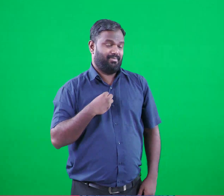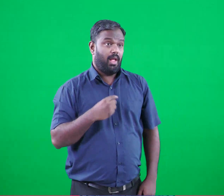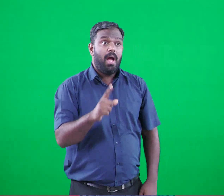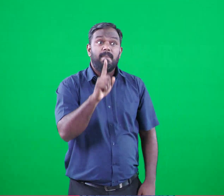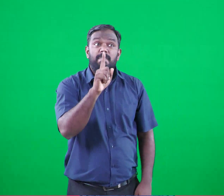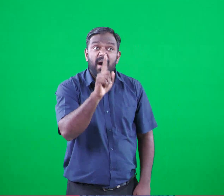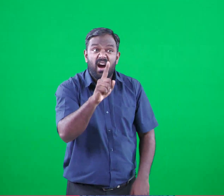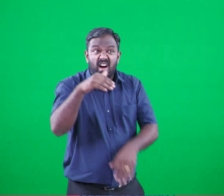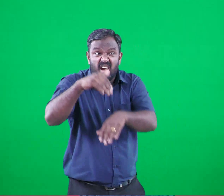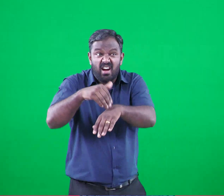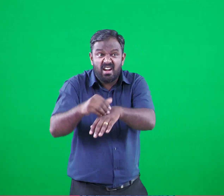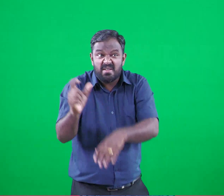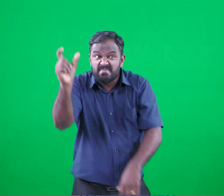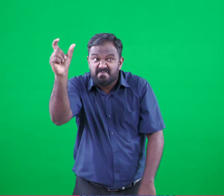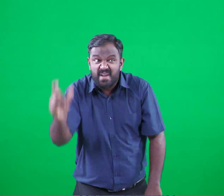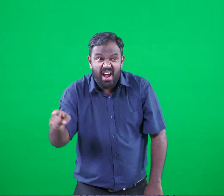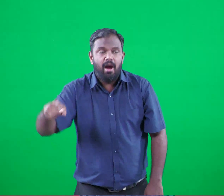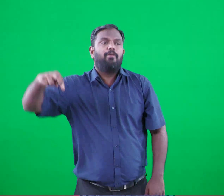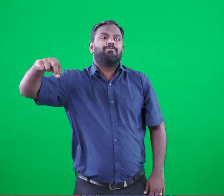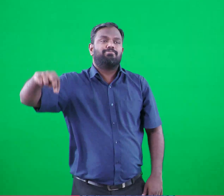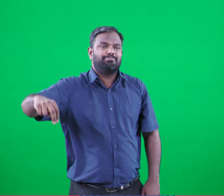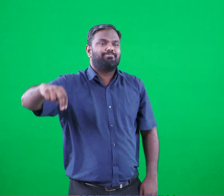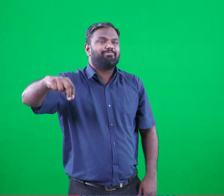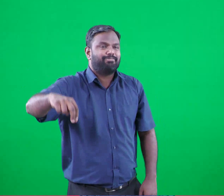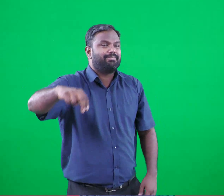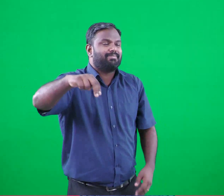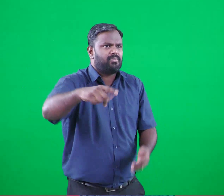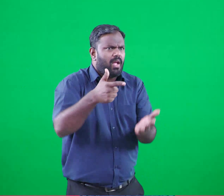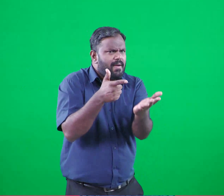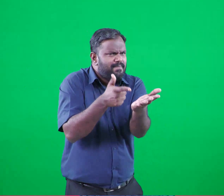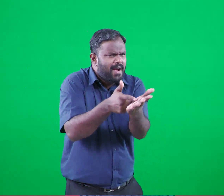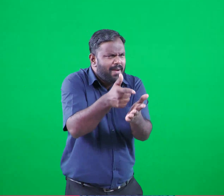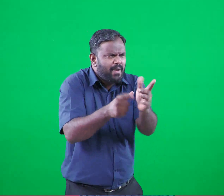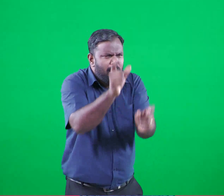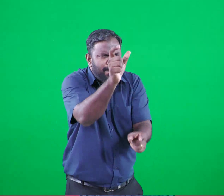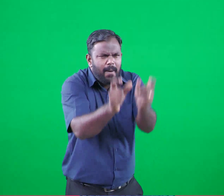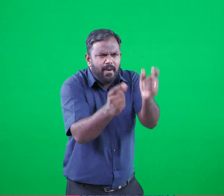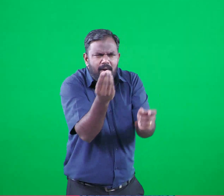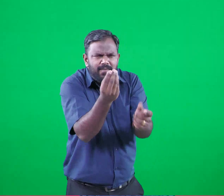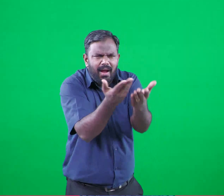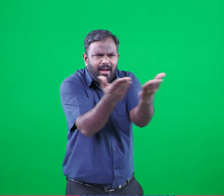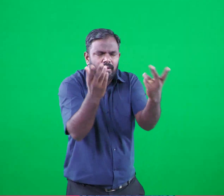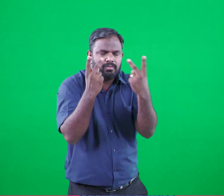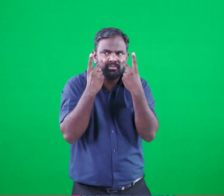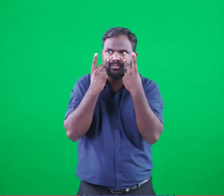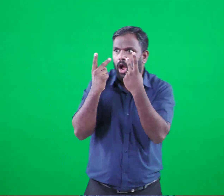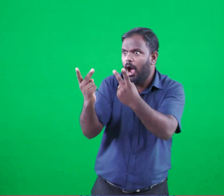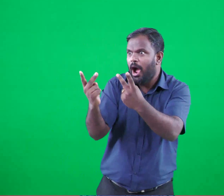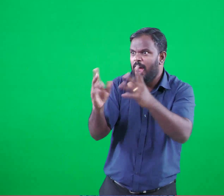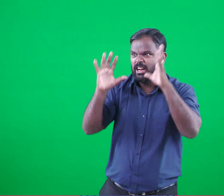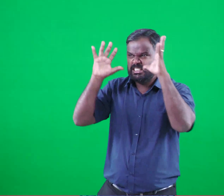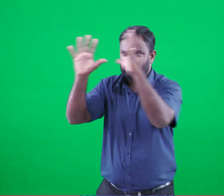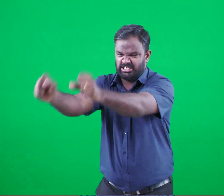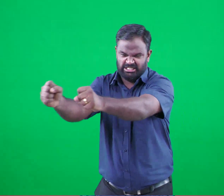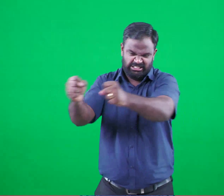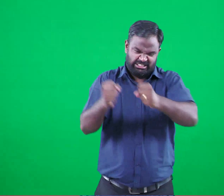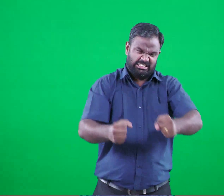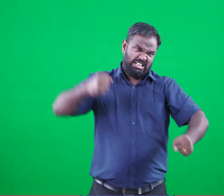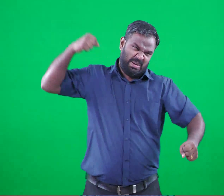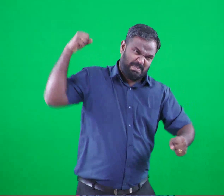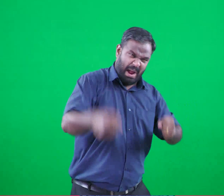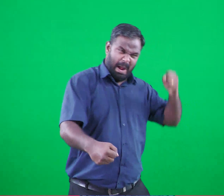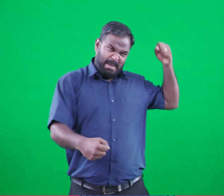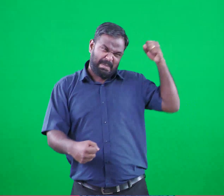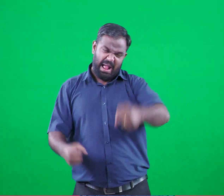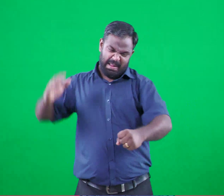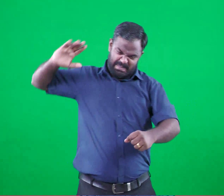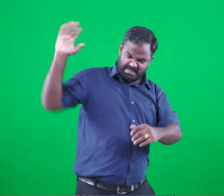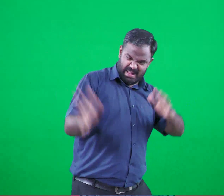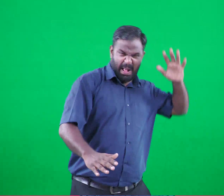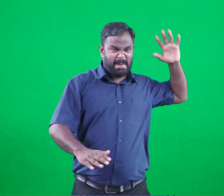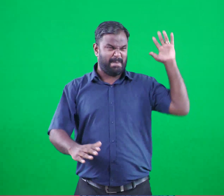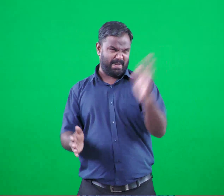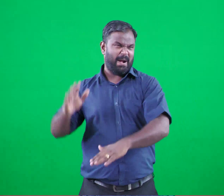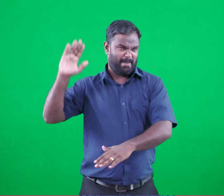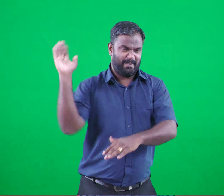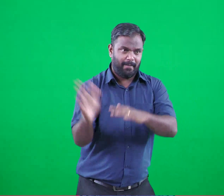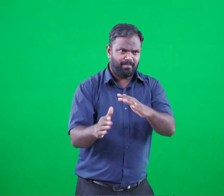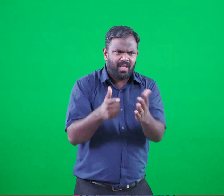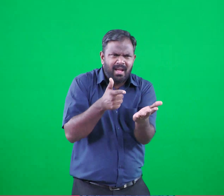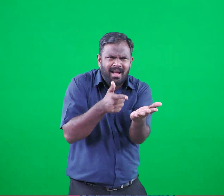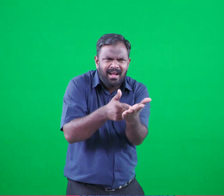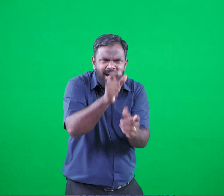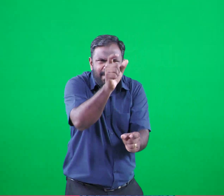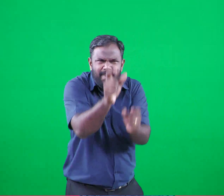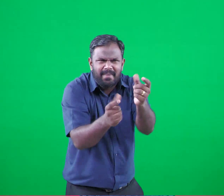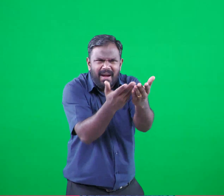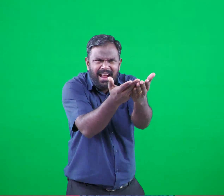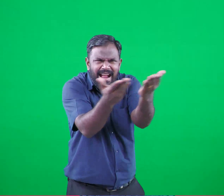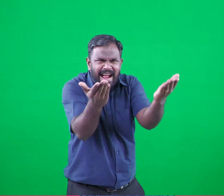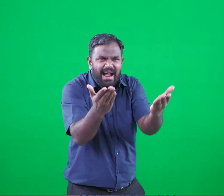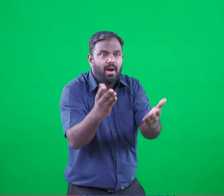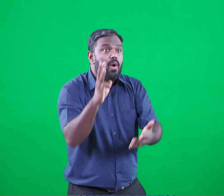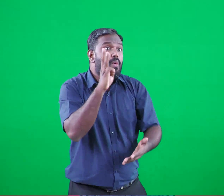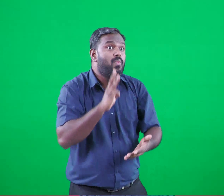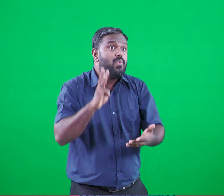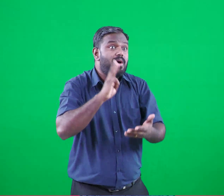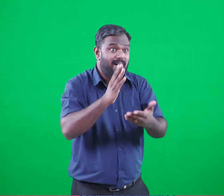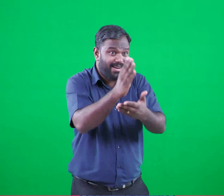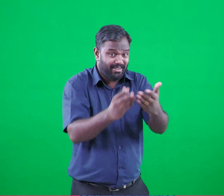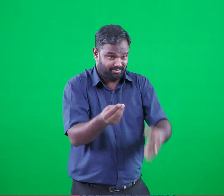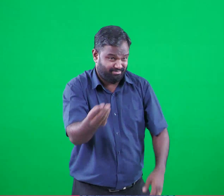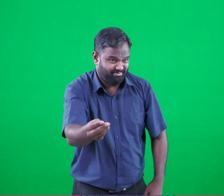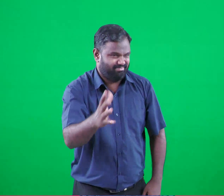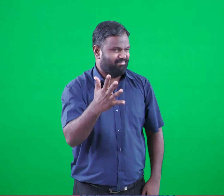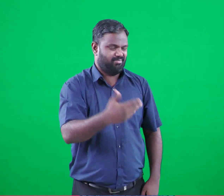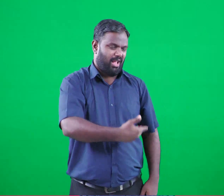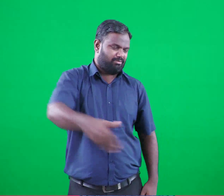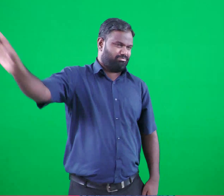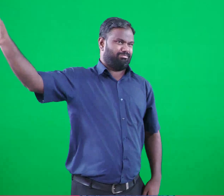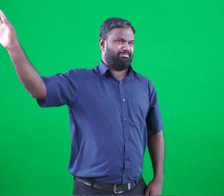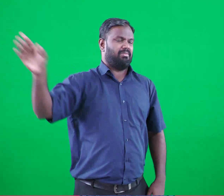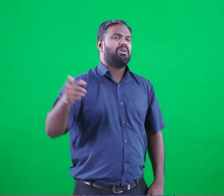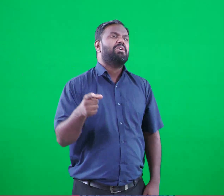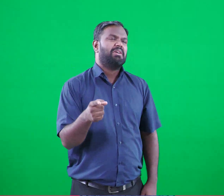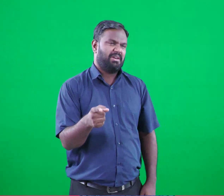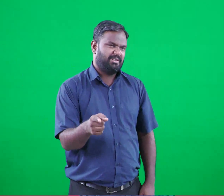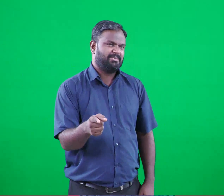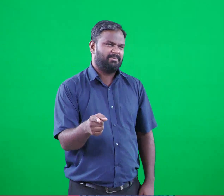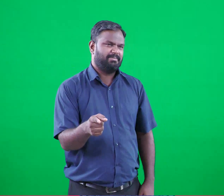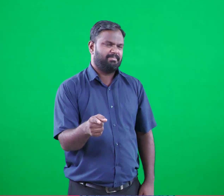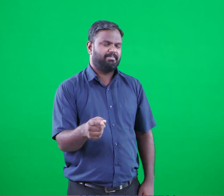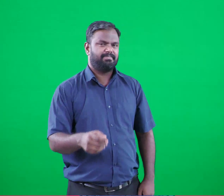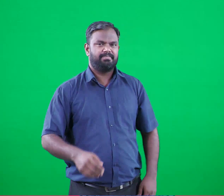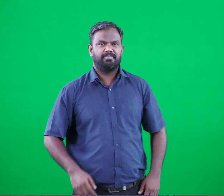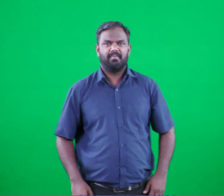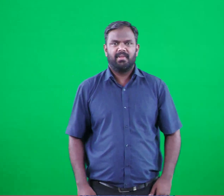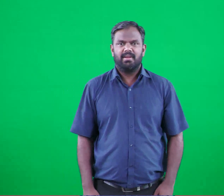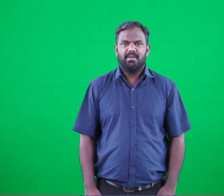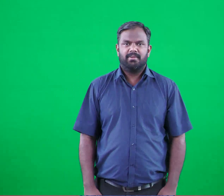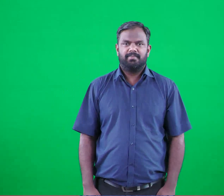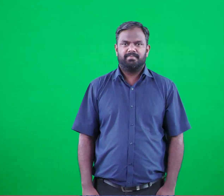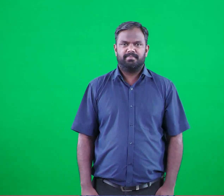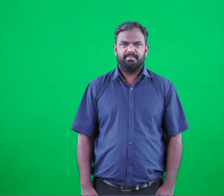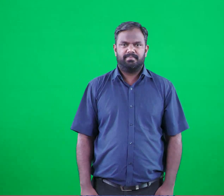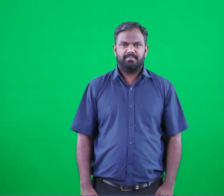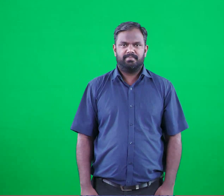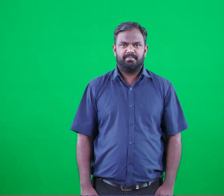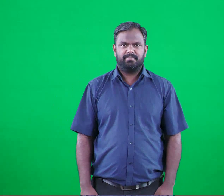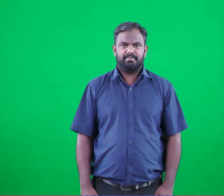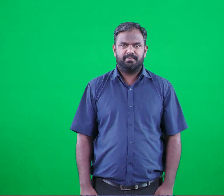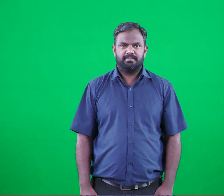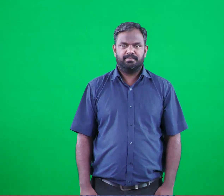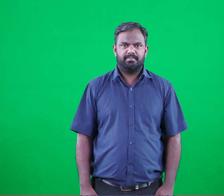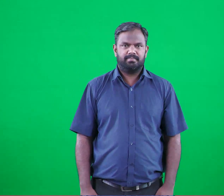But they seized the servant, beat him, and sent him away empty-handed.